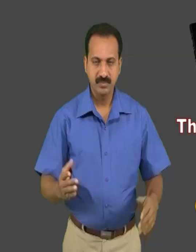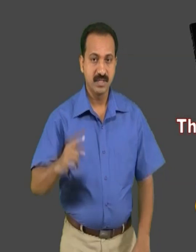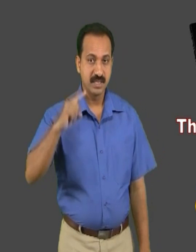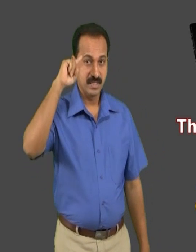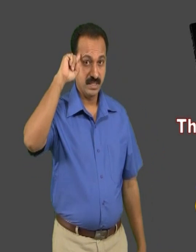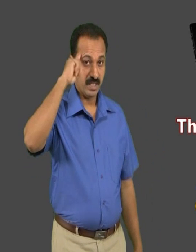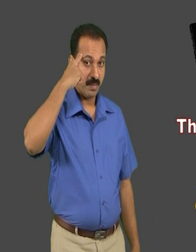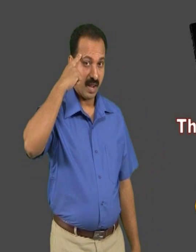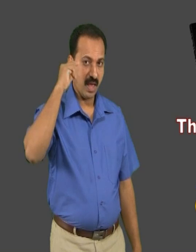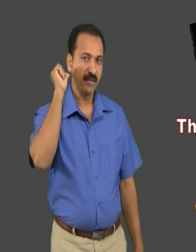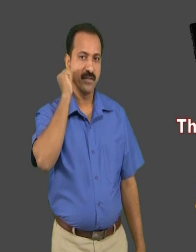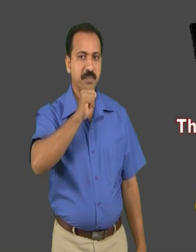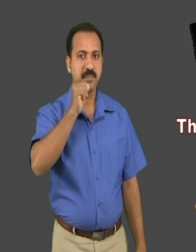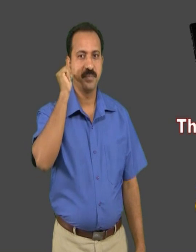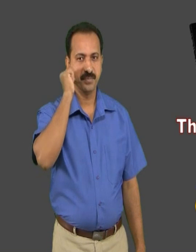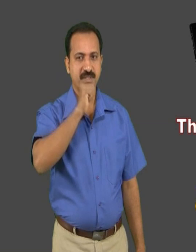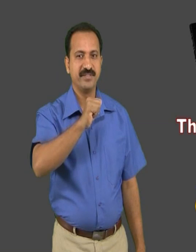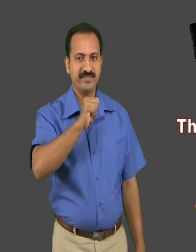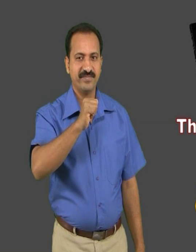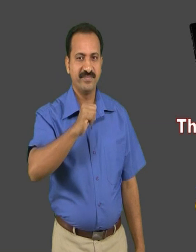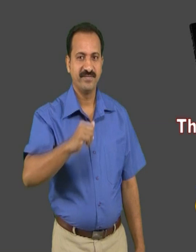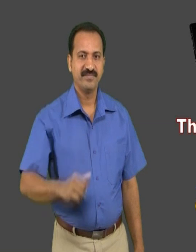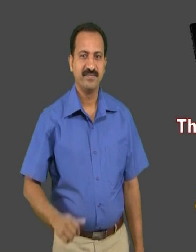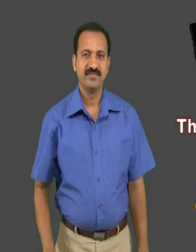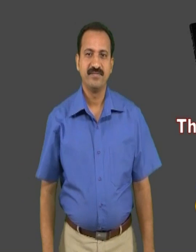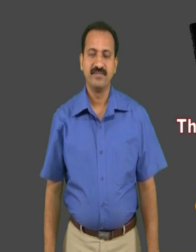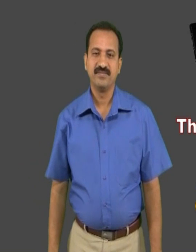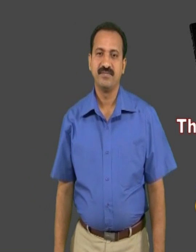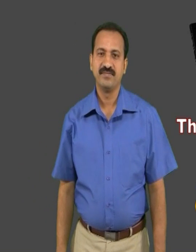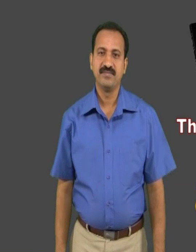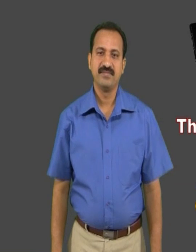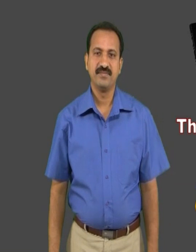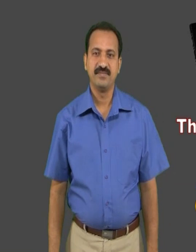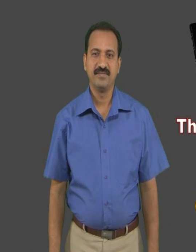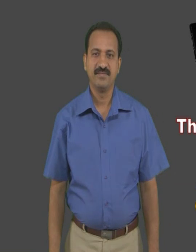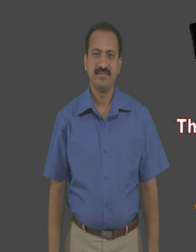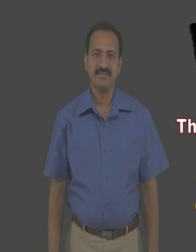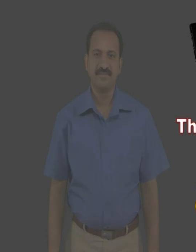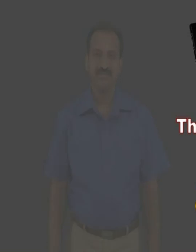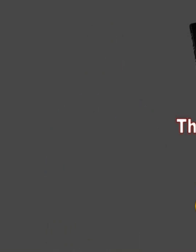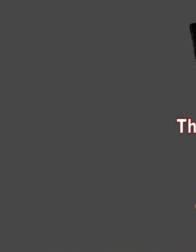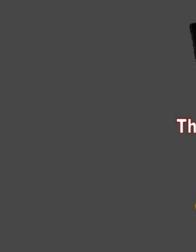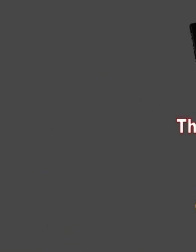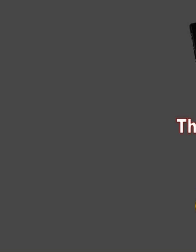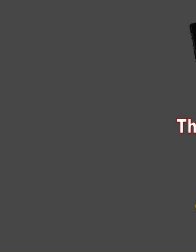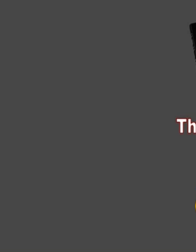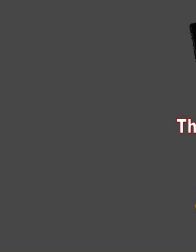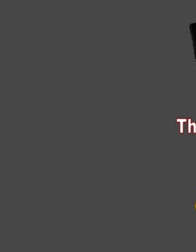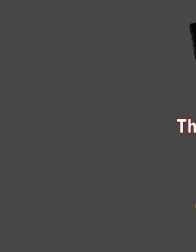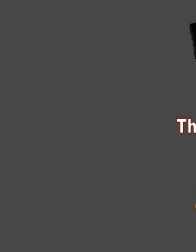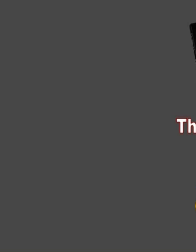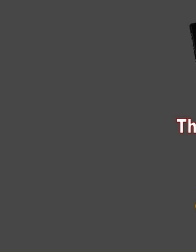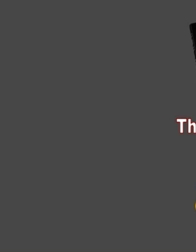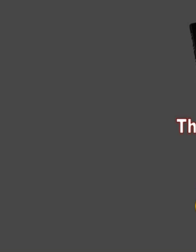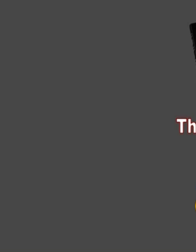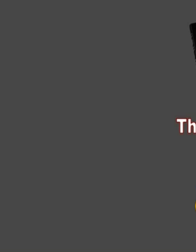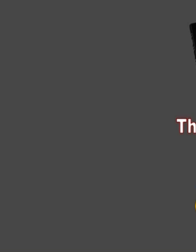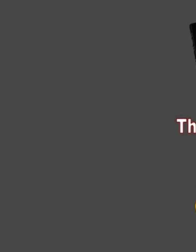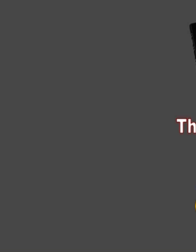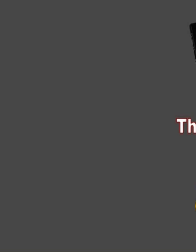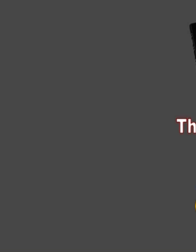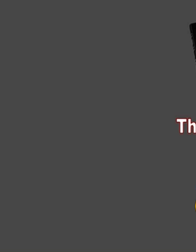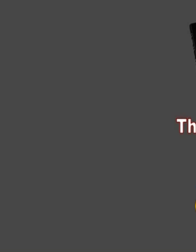The Samaritan woman